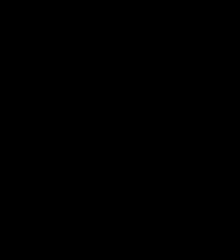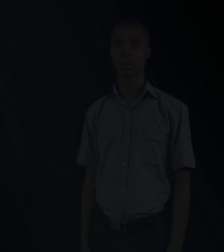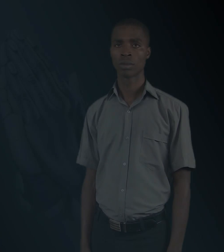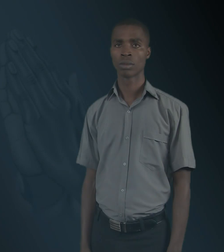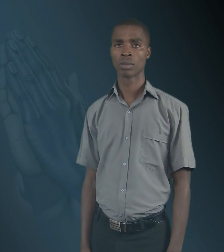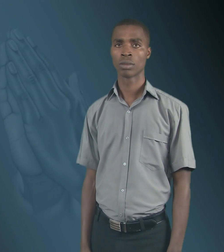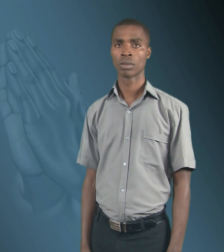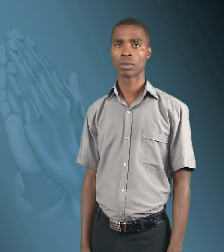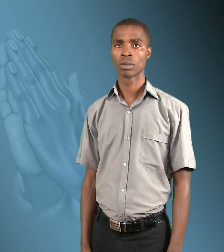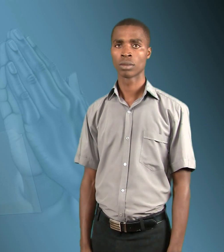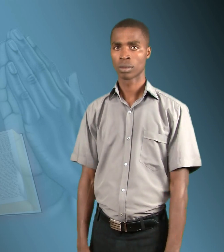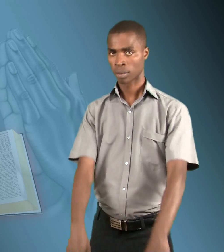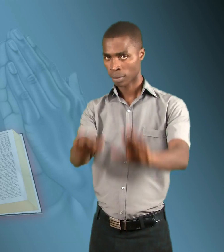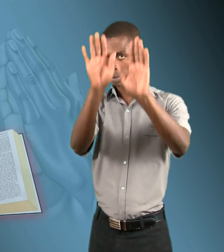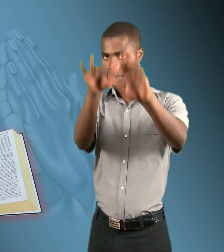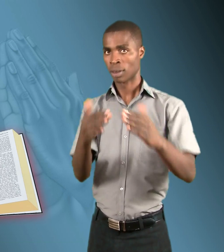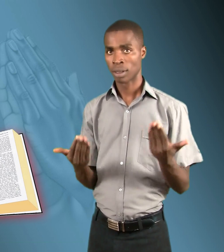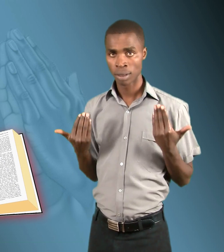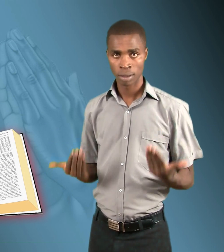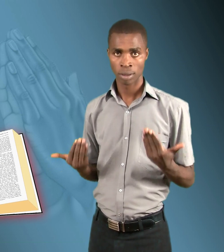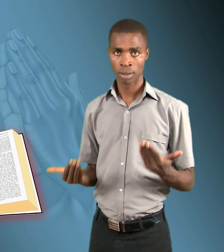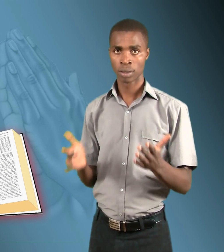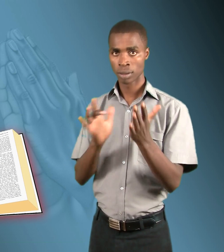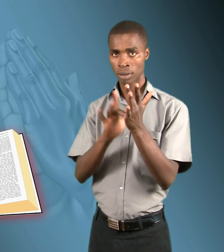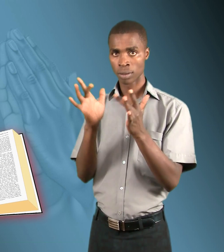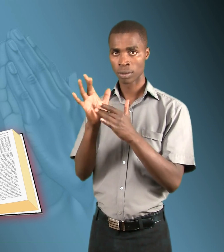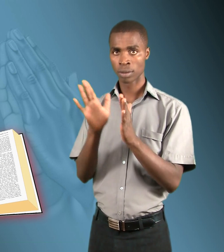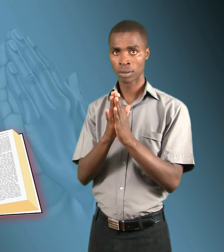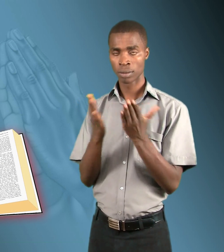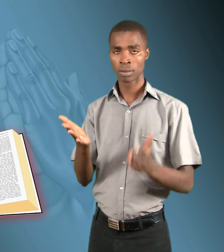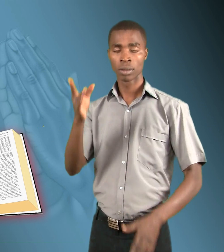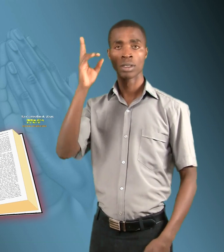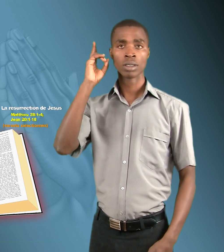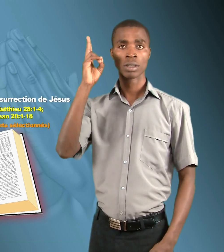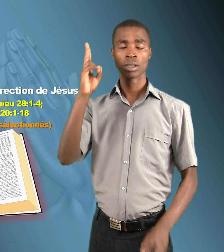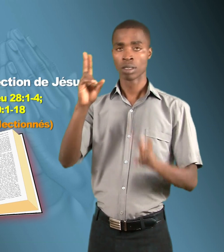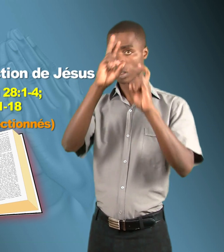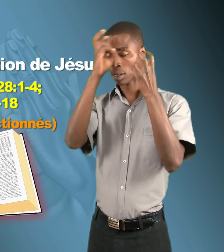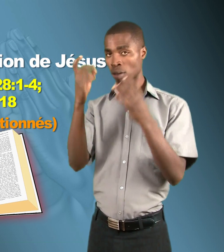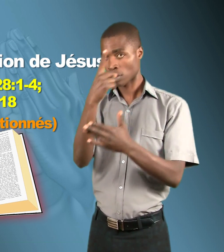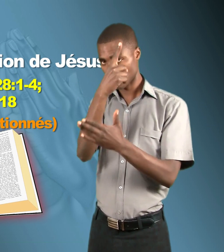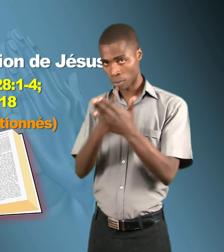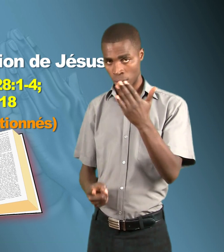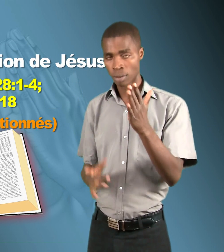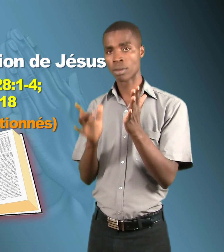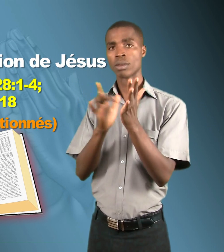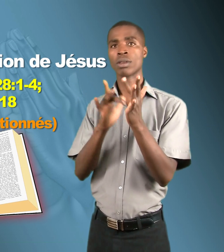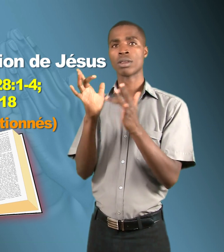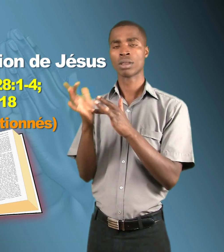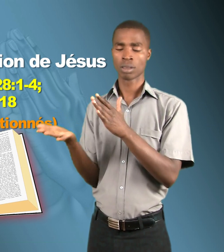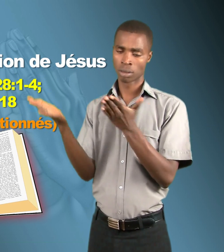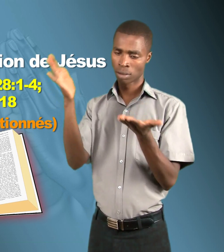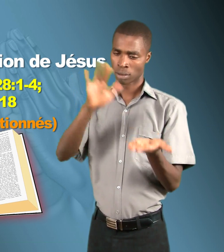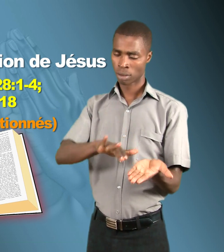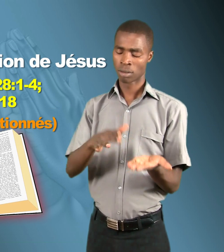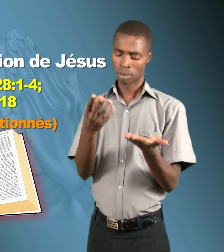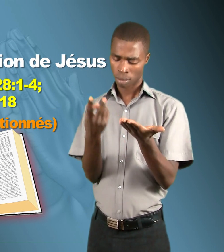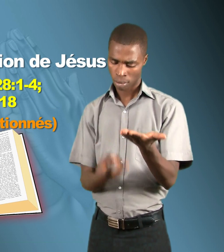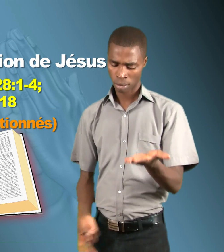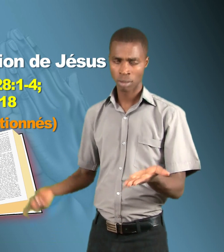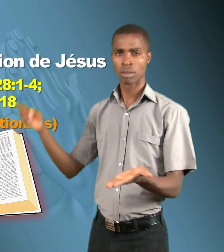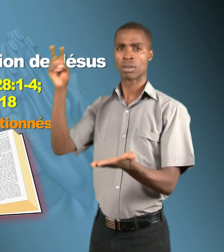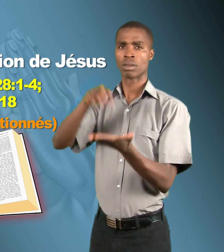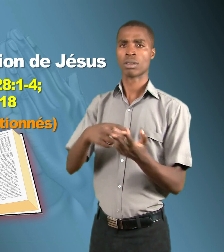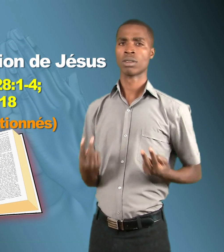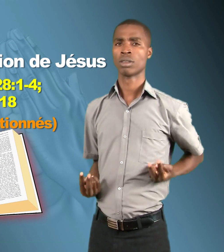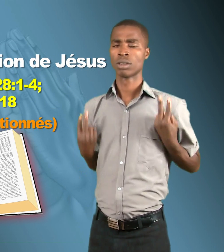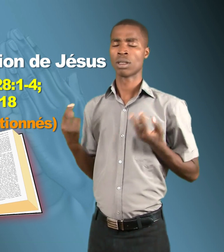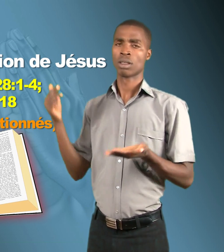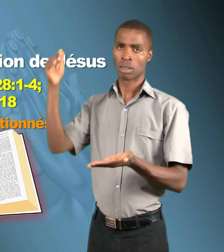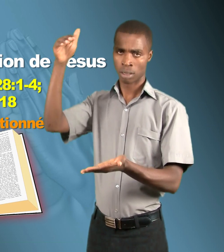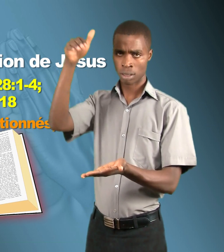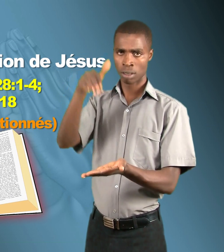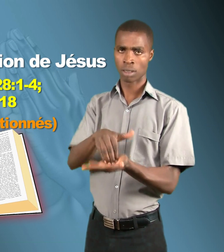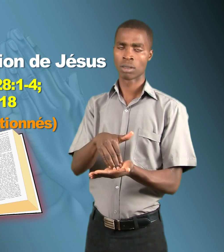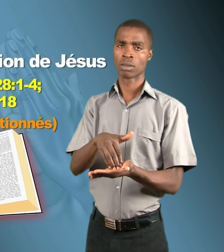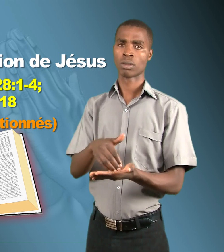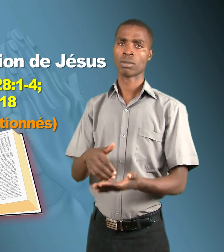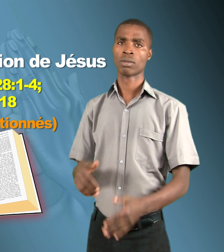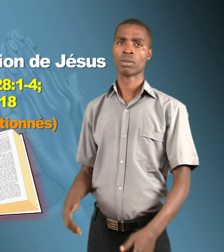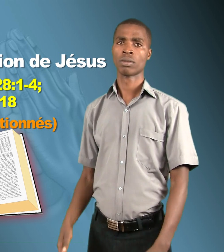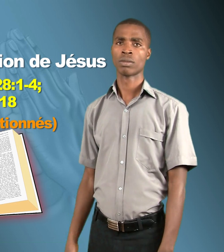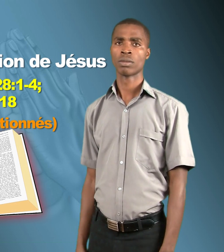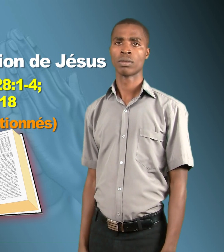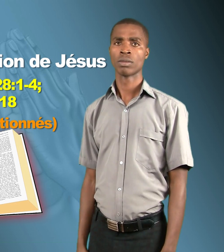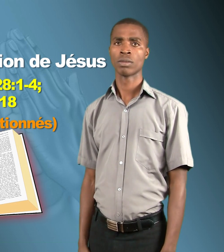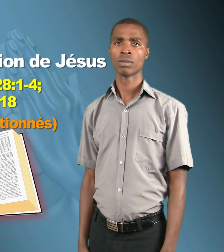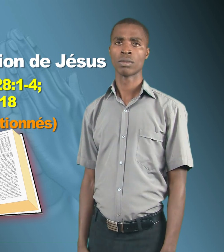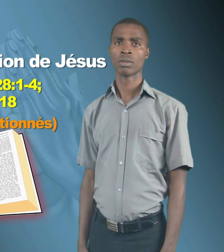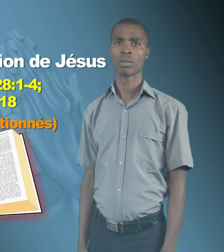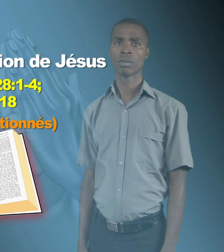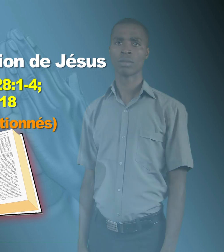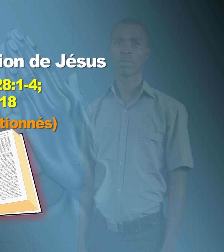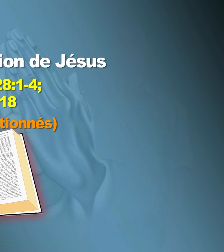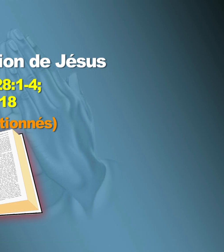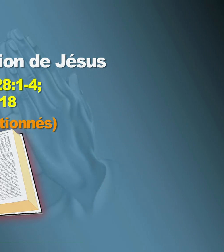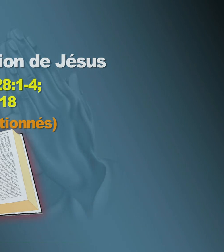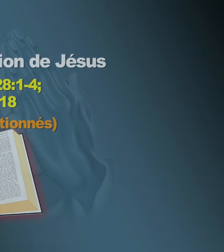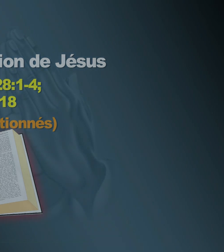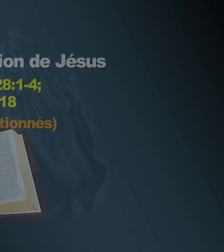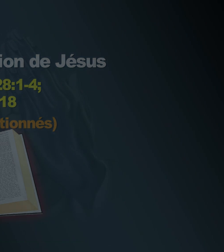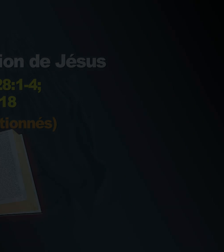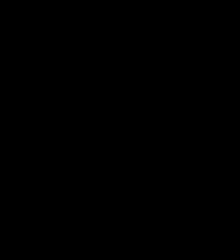Jesus' resurrection